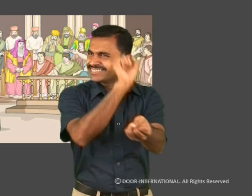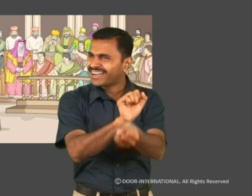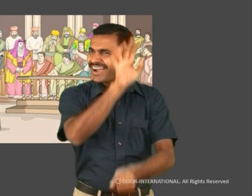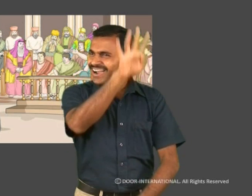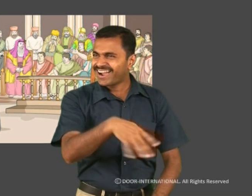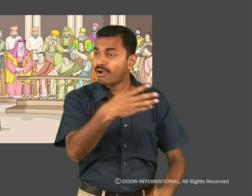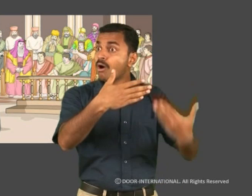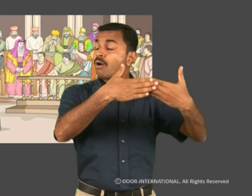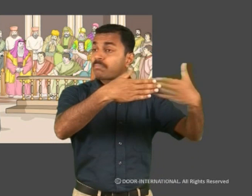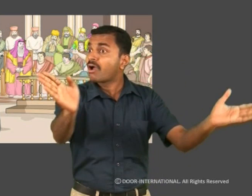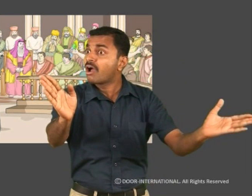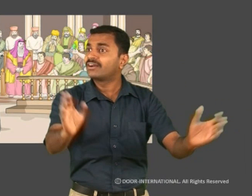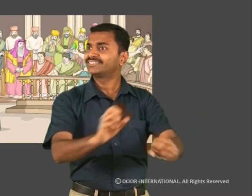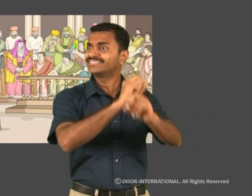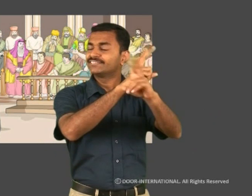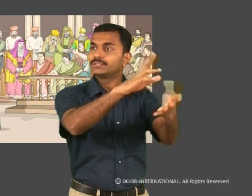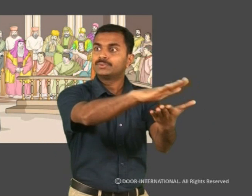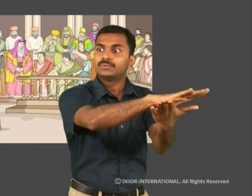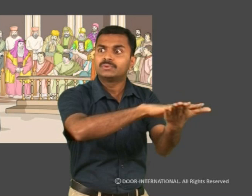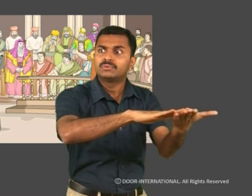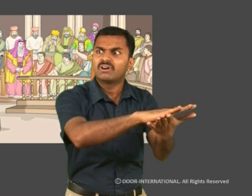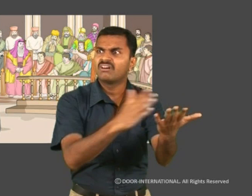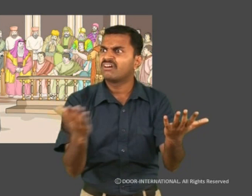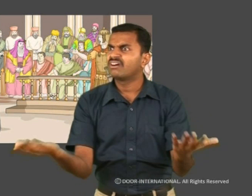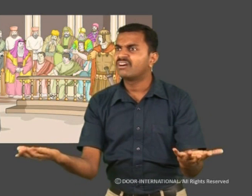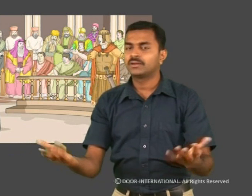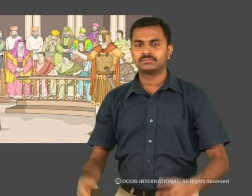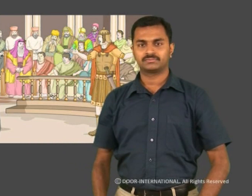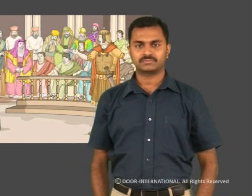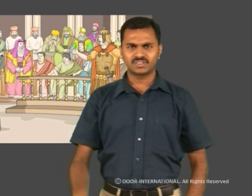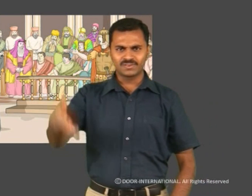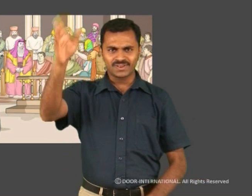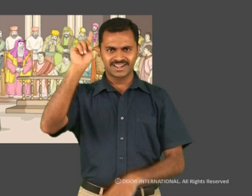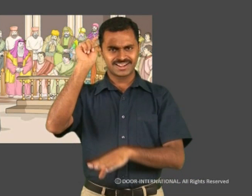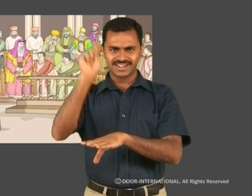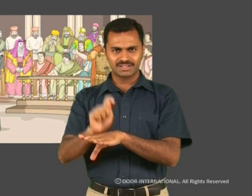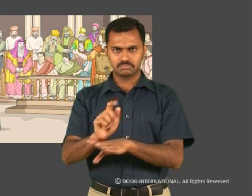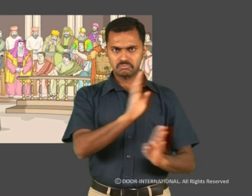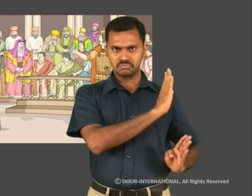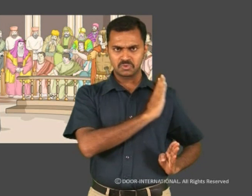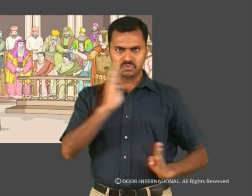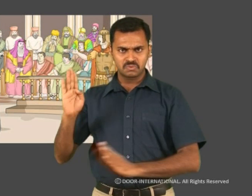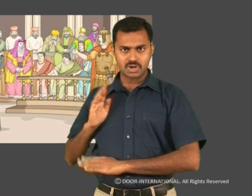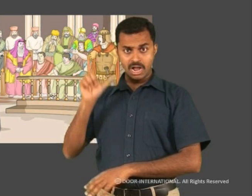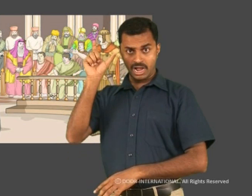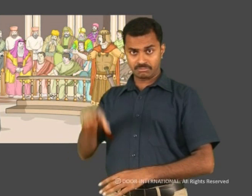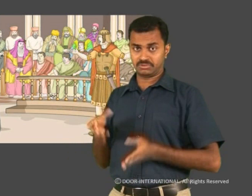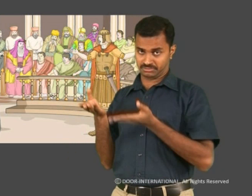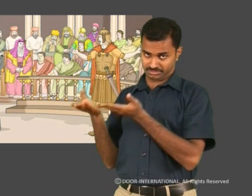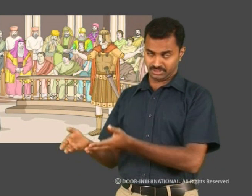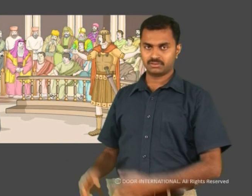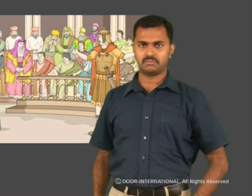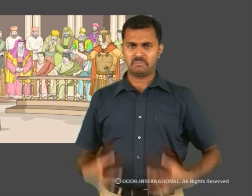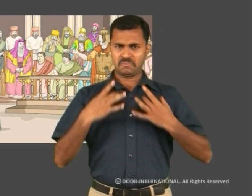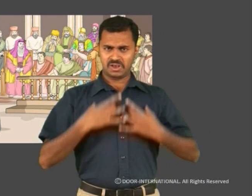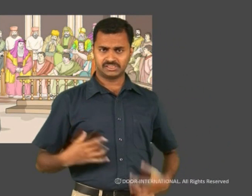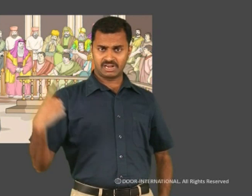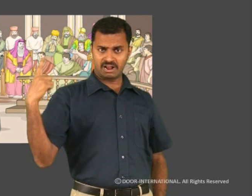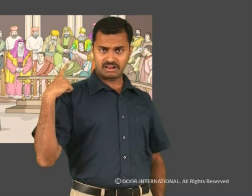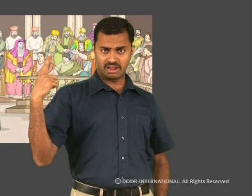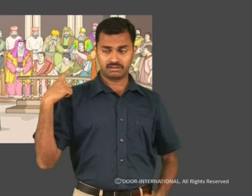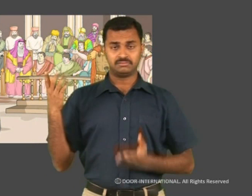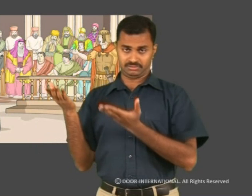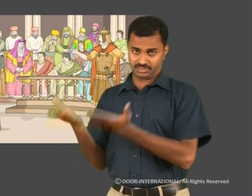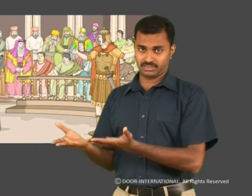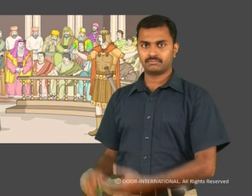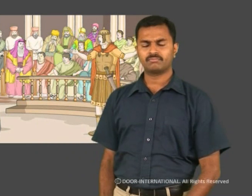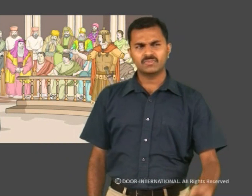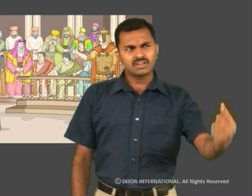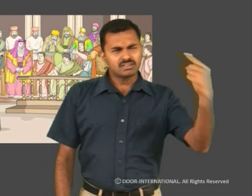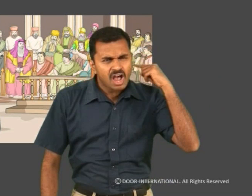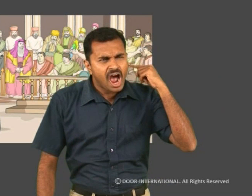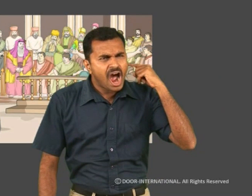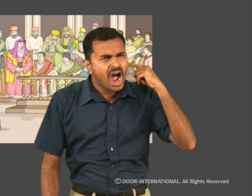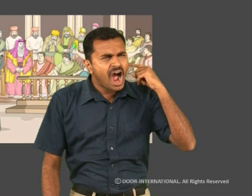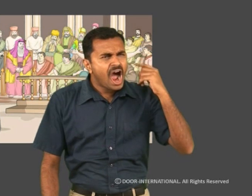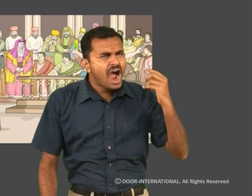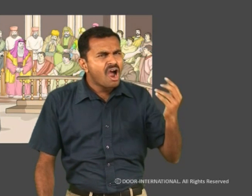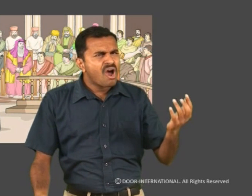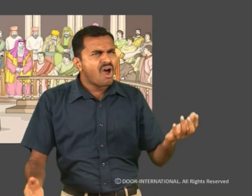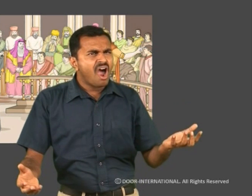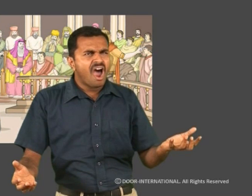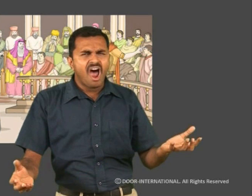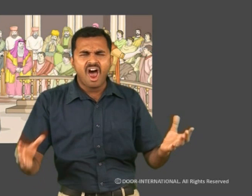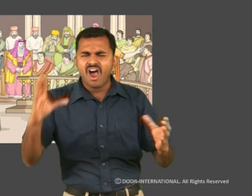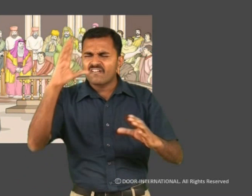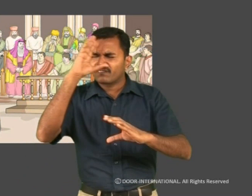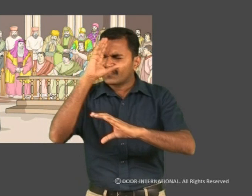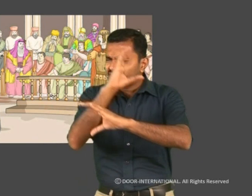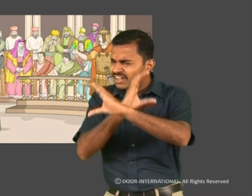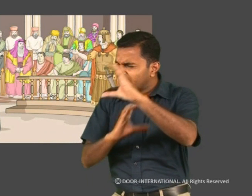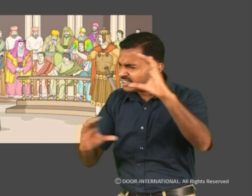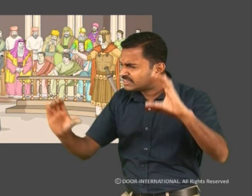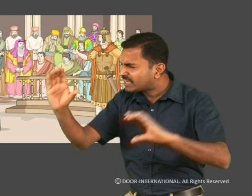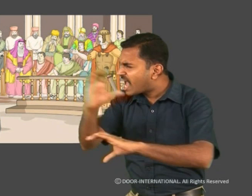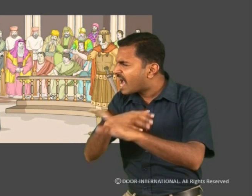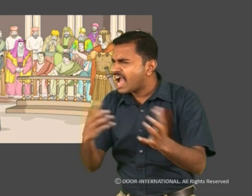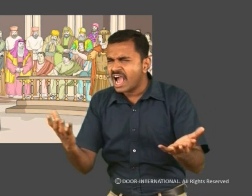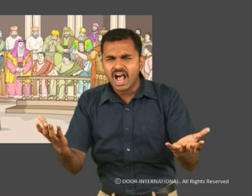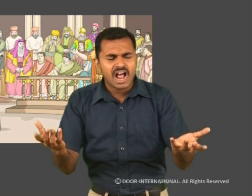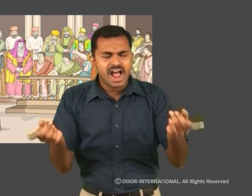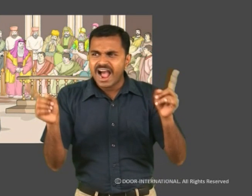but when we opened them, we found no one inside.”